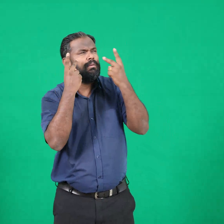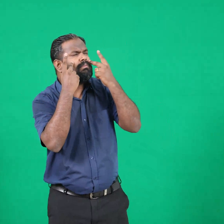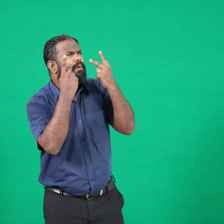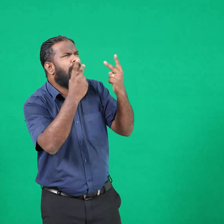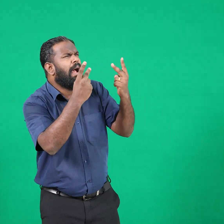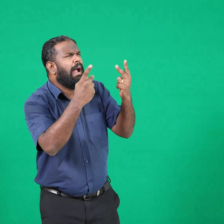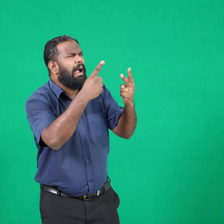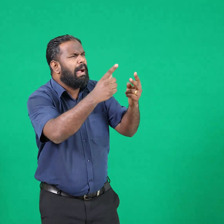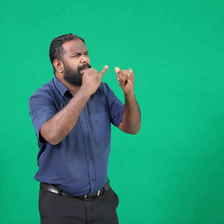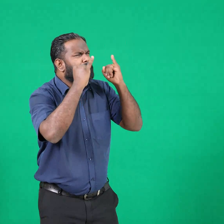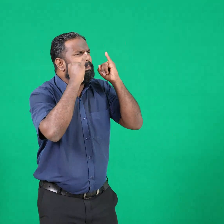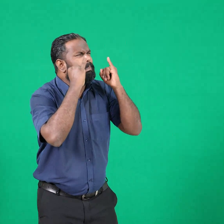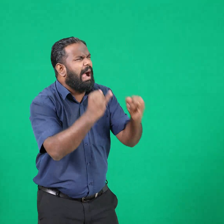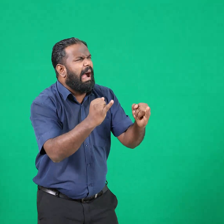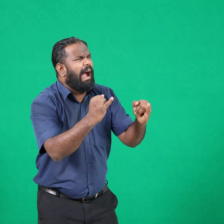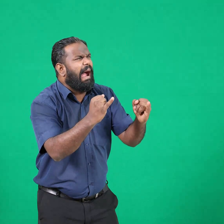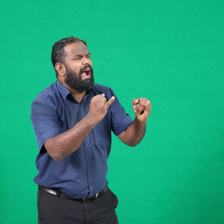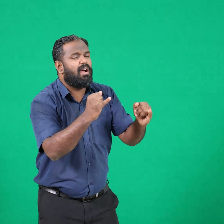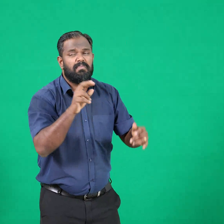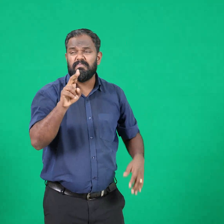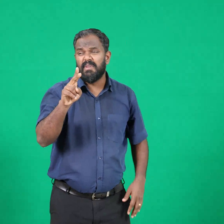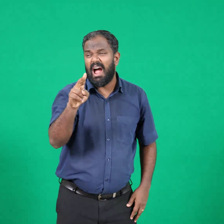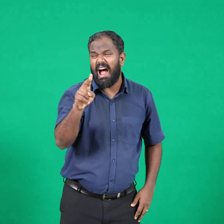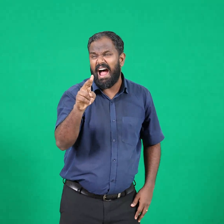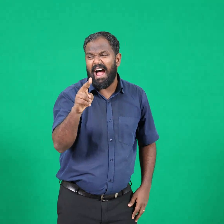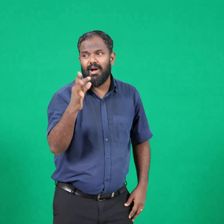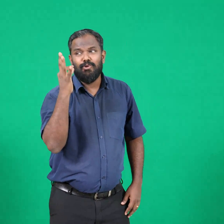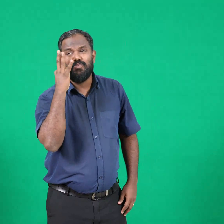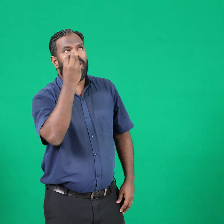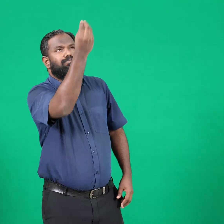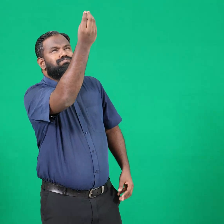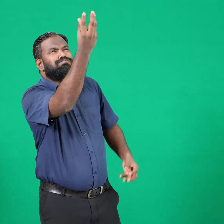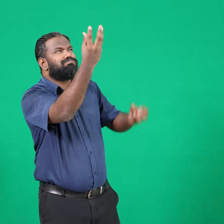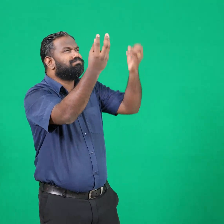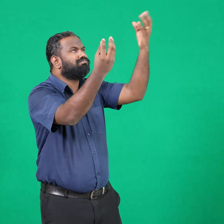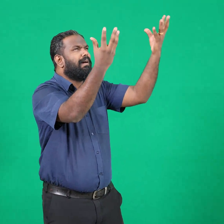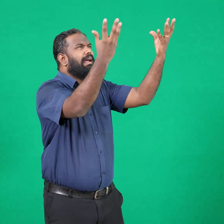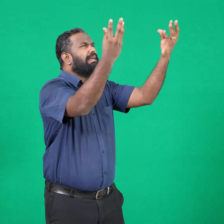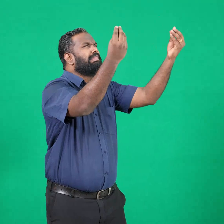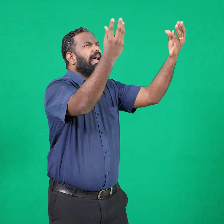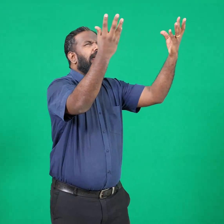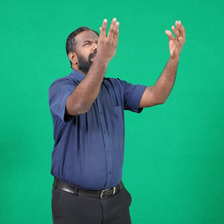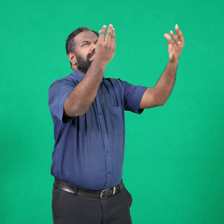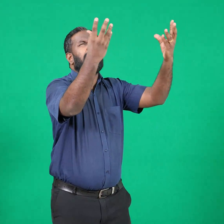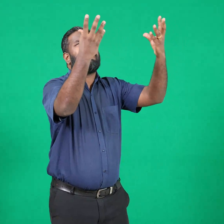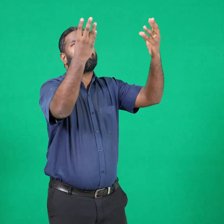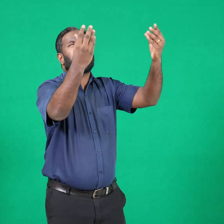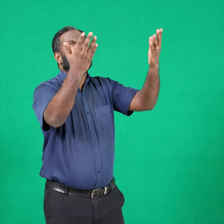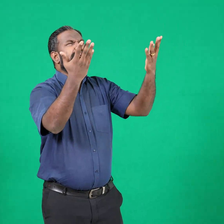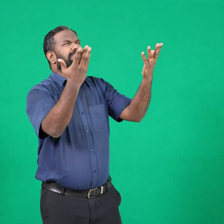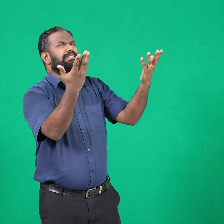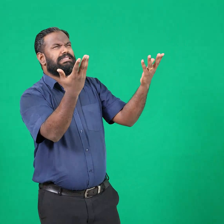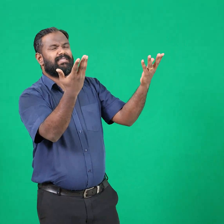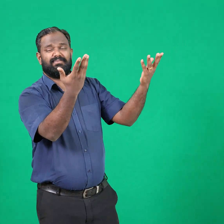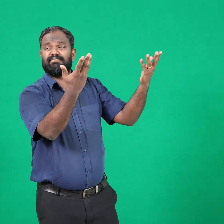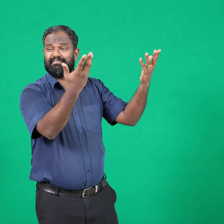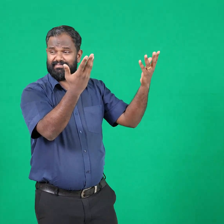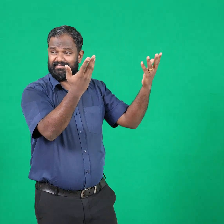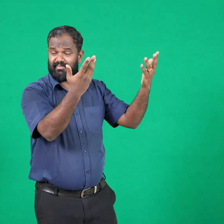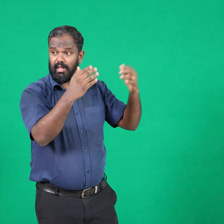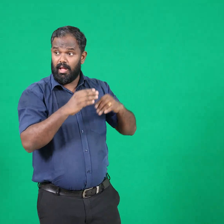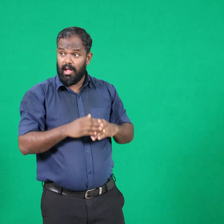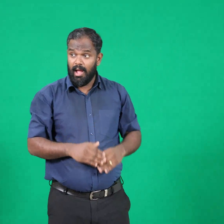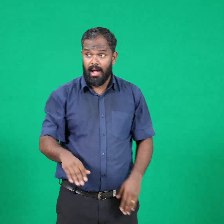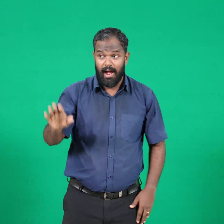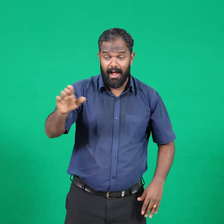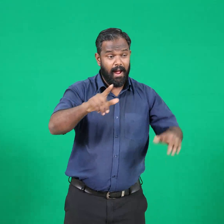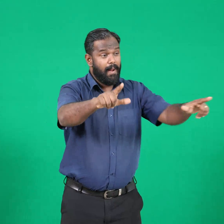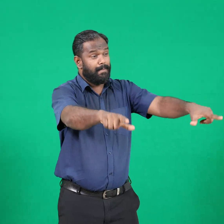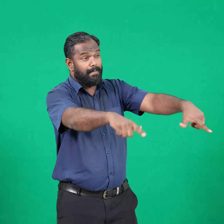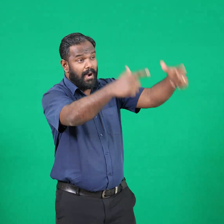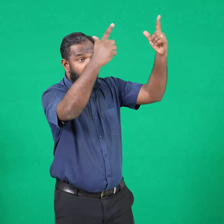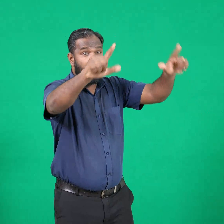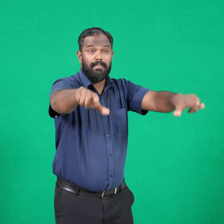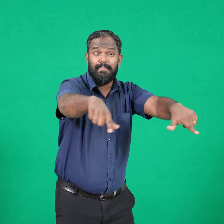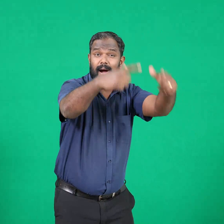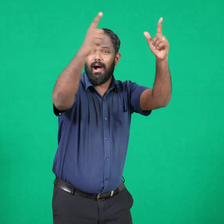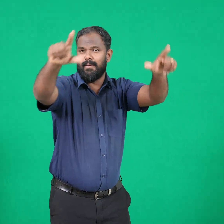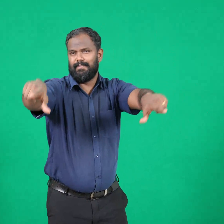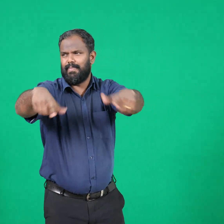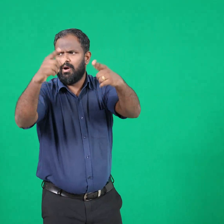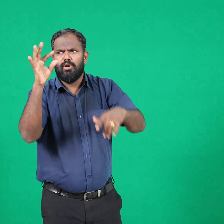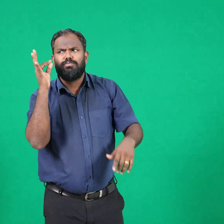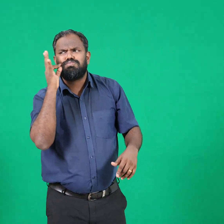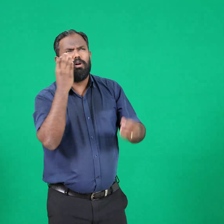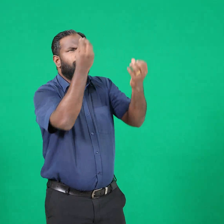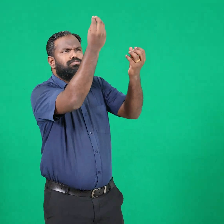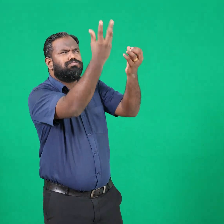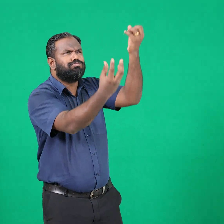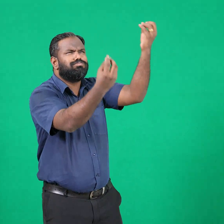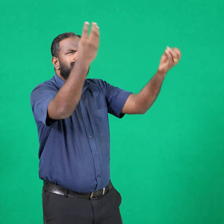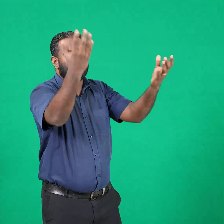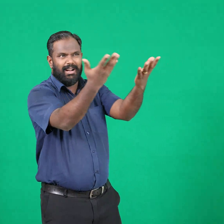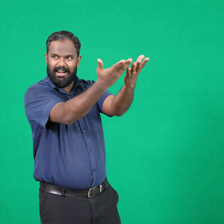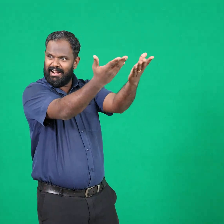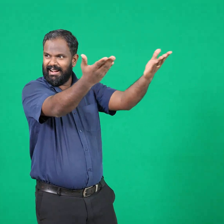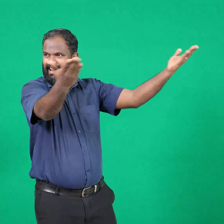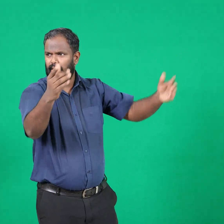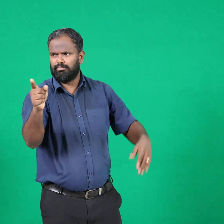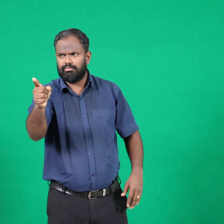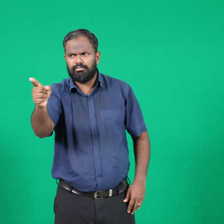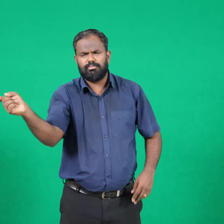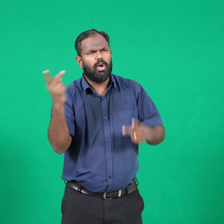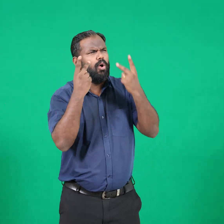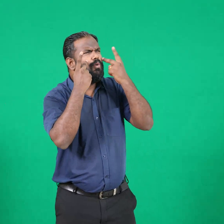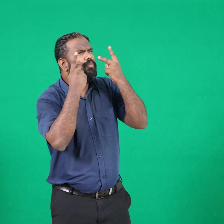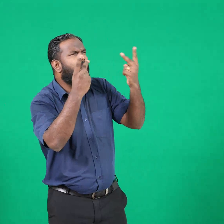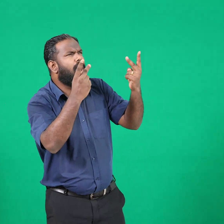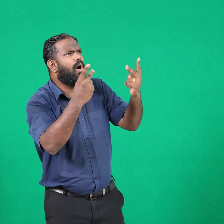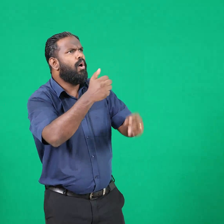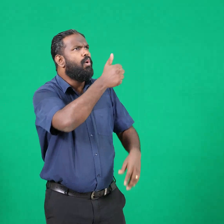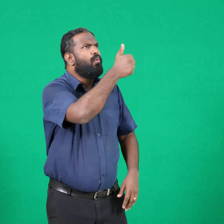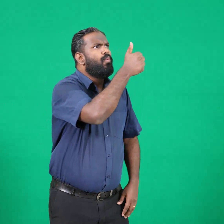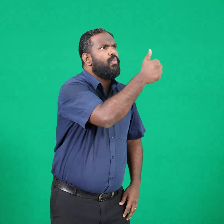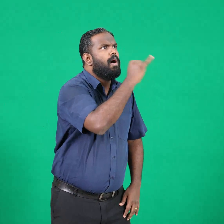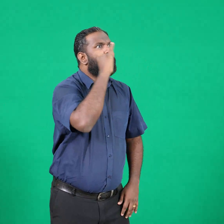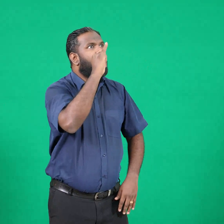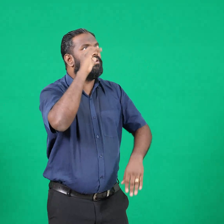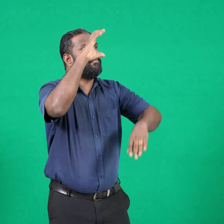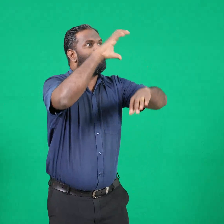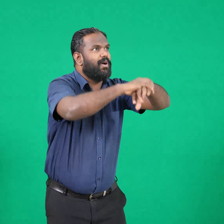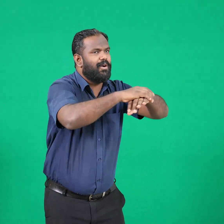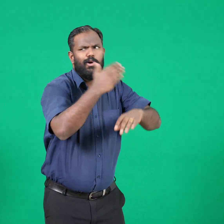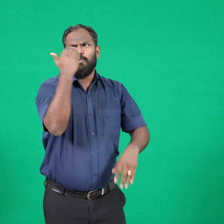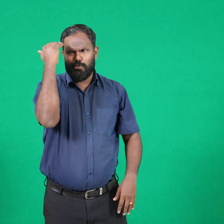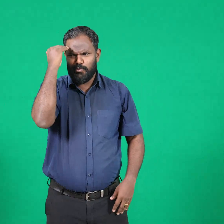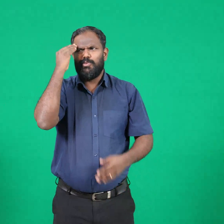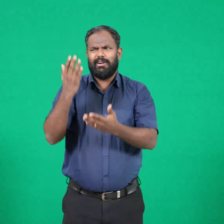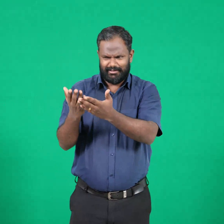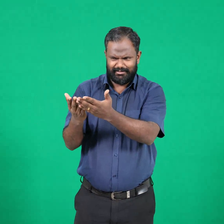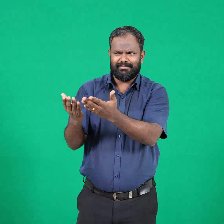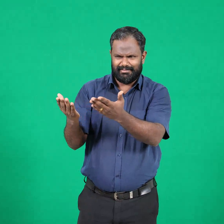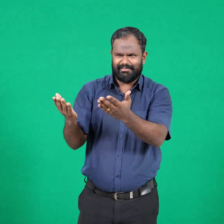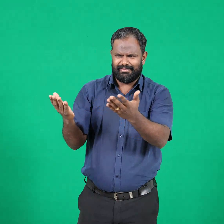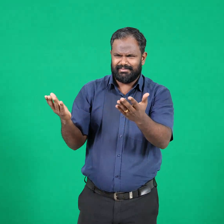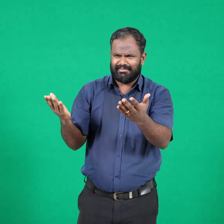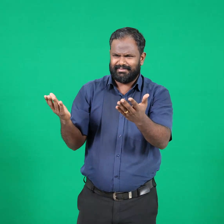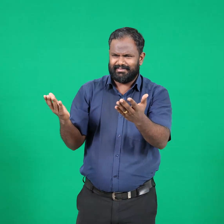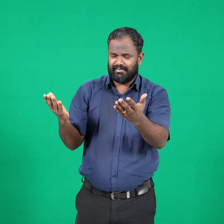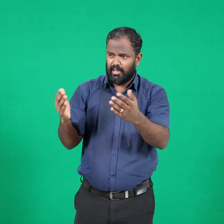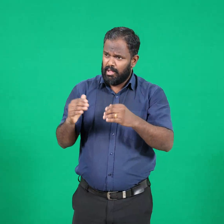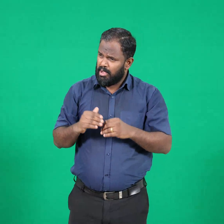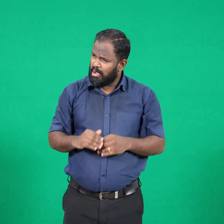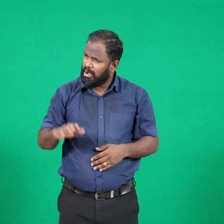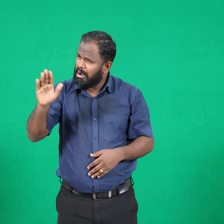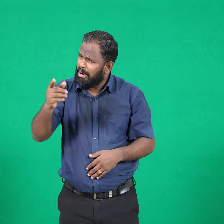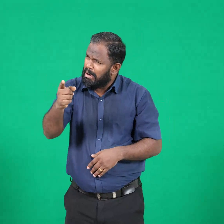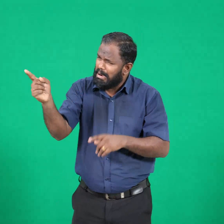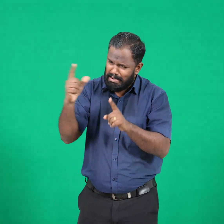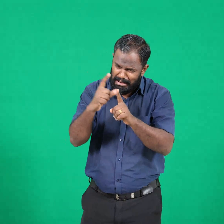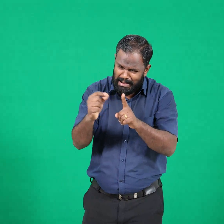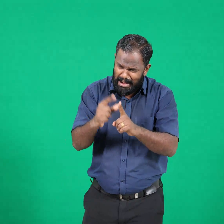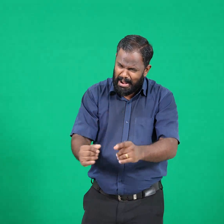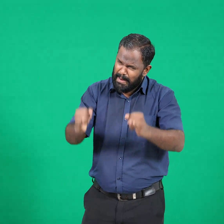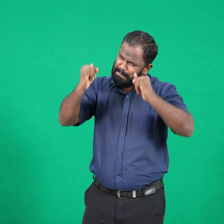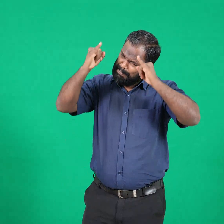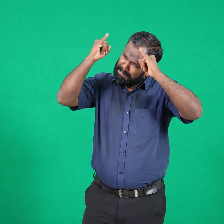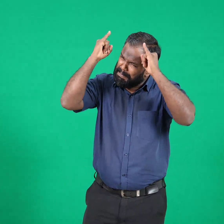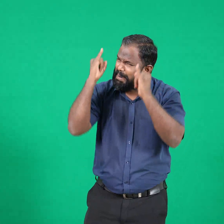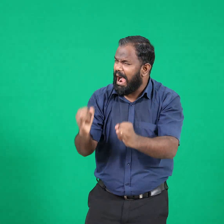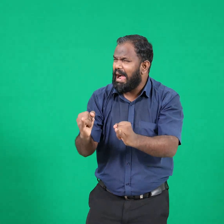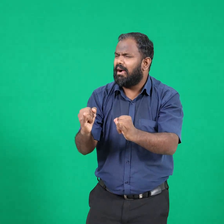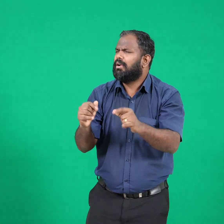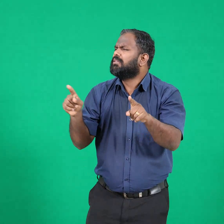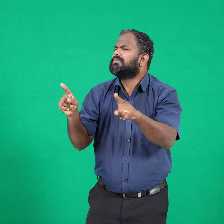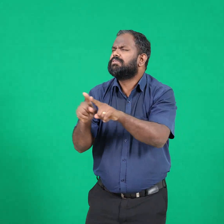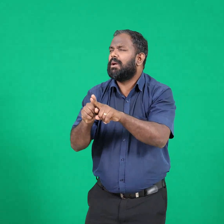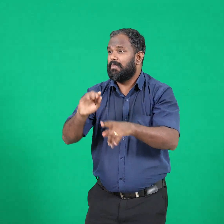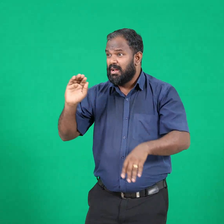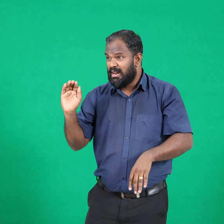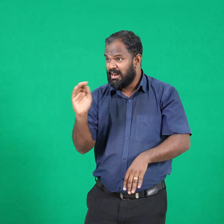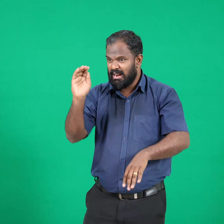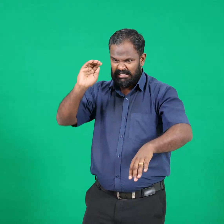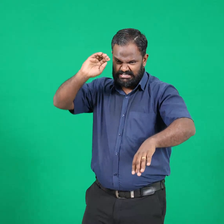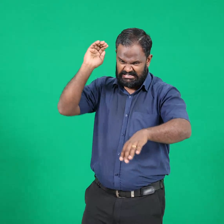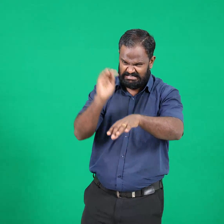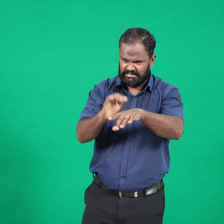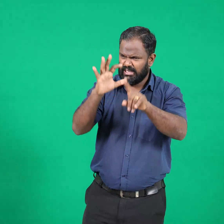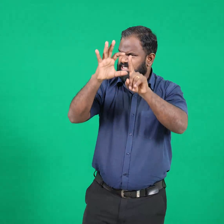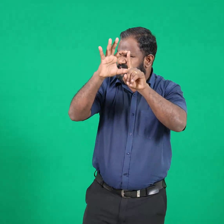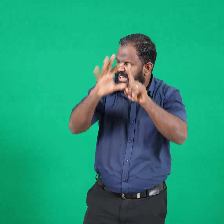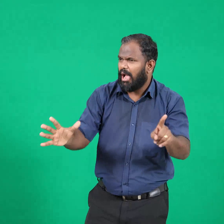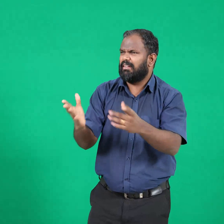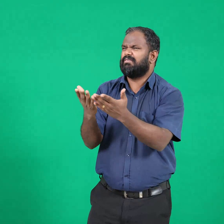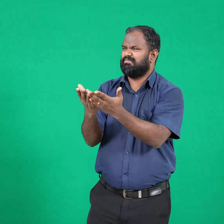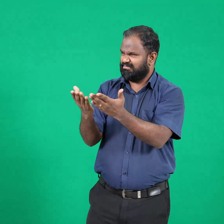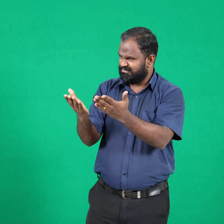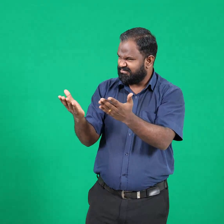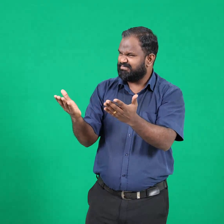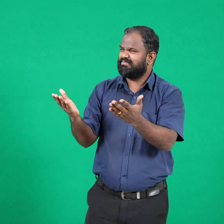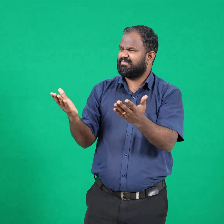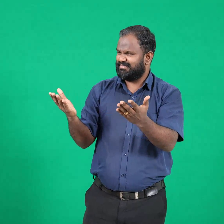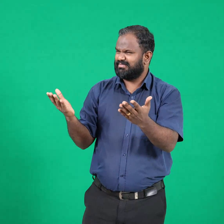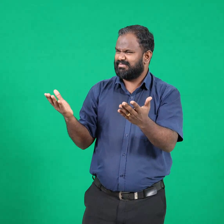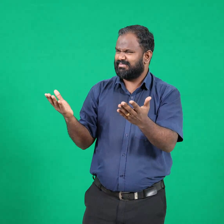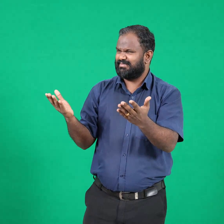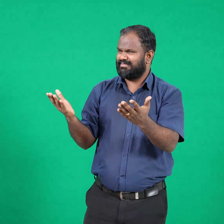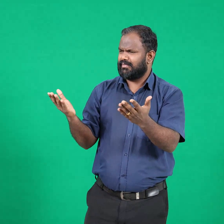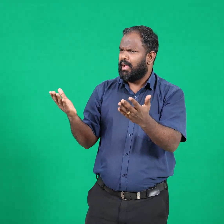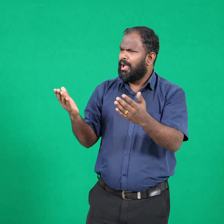for a tree is known by its fruit. You brood of vipers, how can you who are evil say anything good?